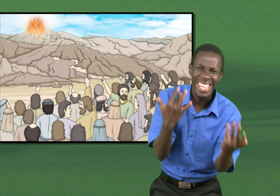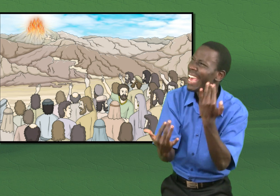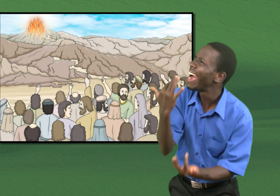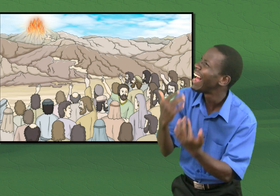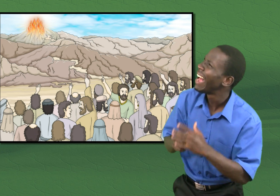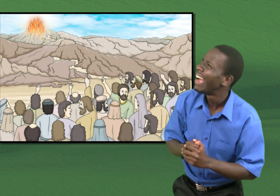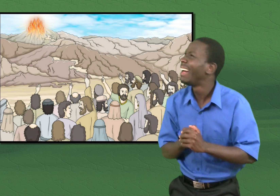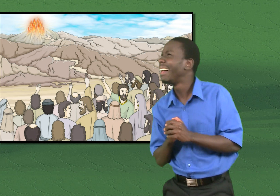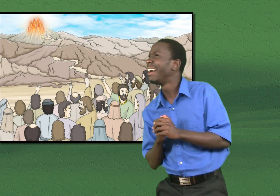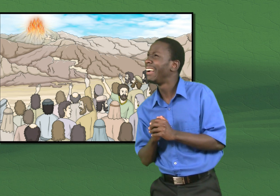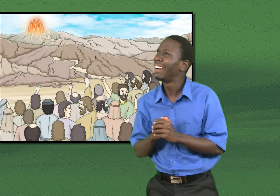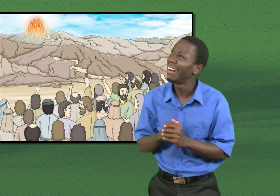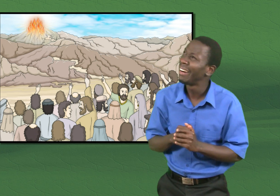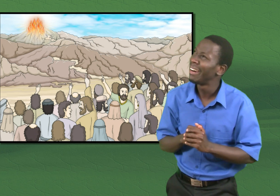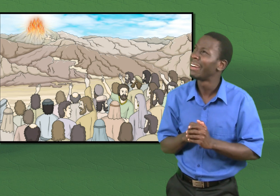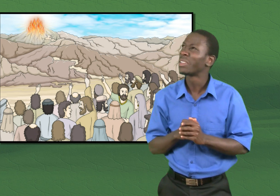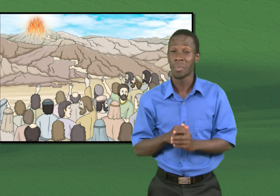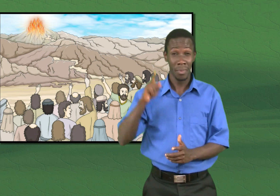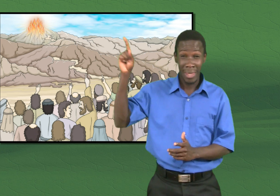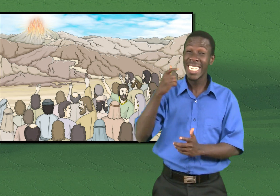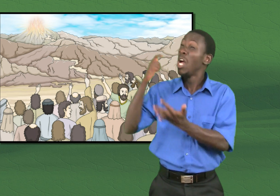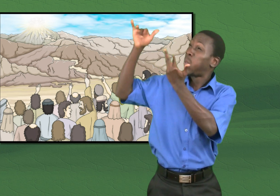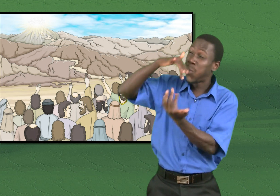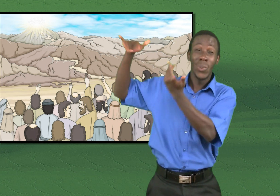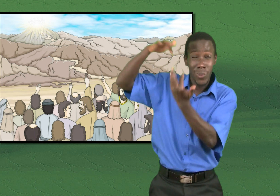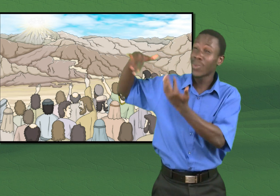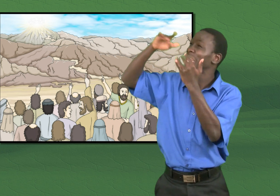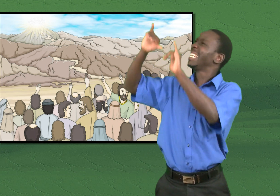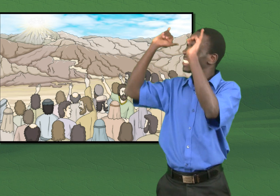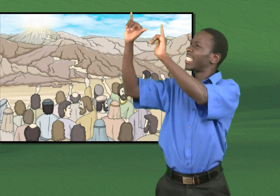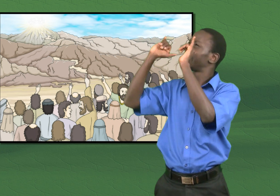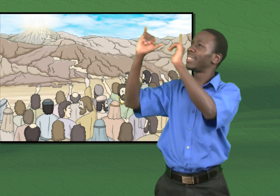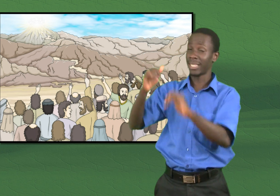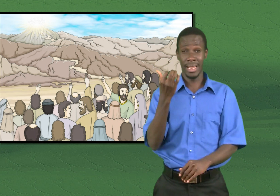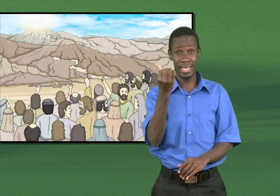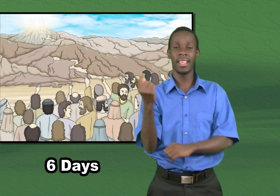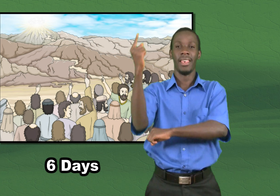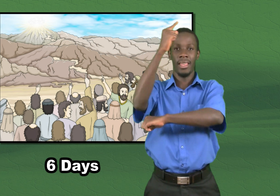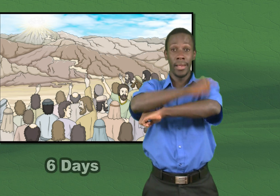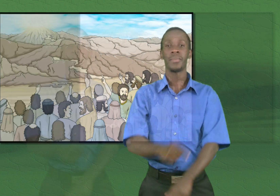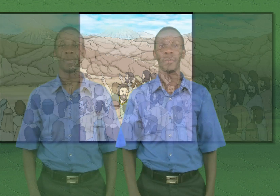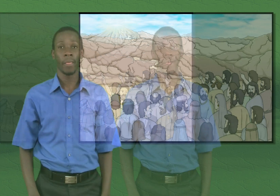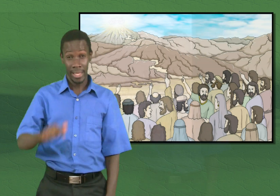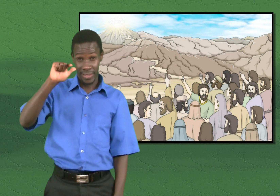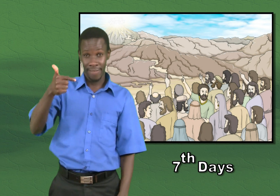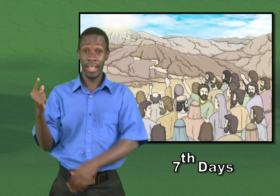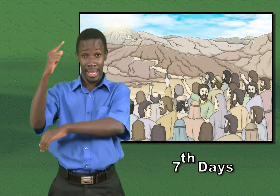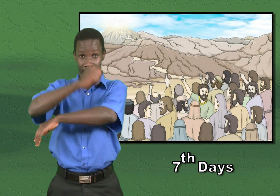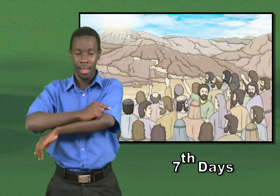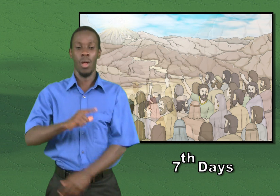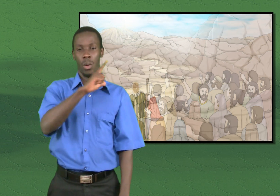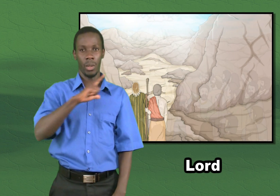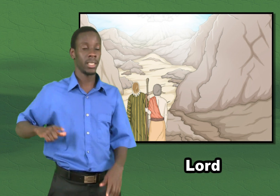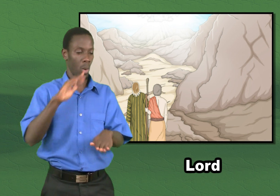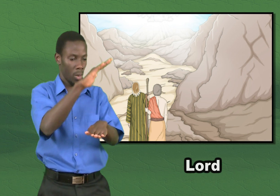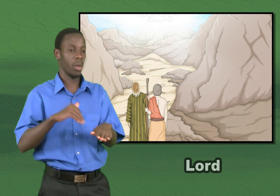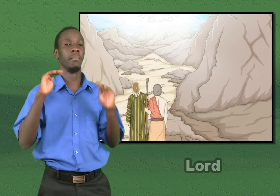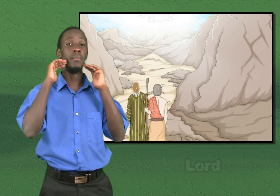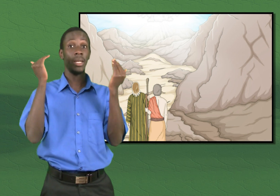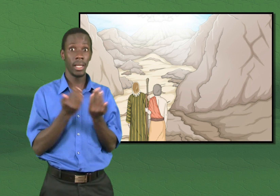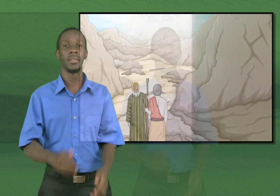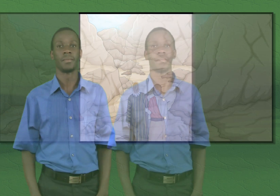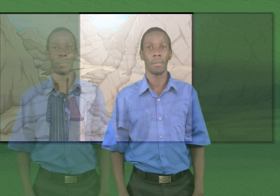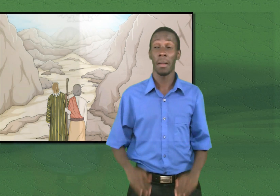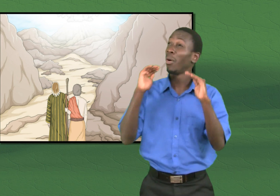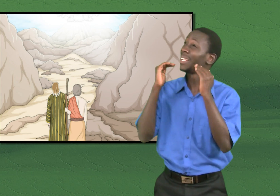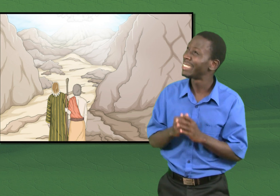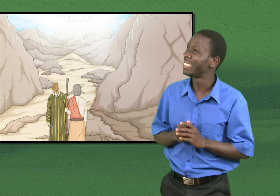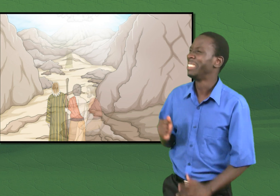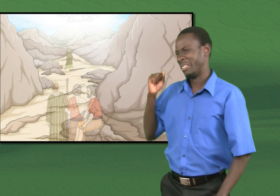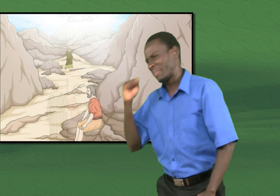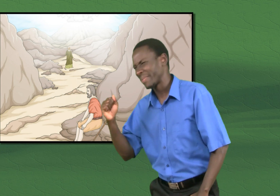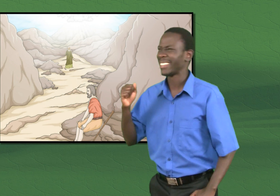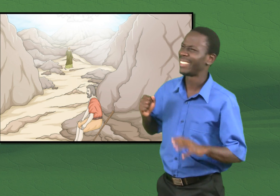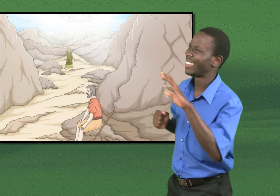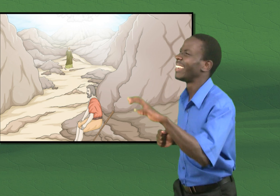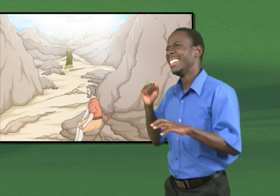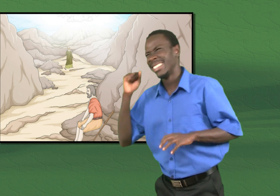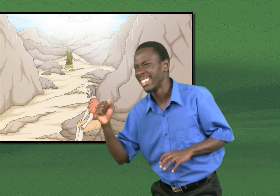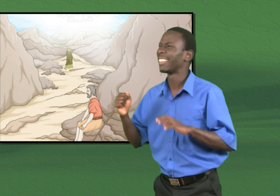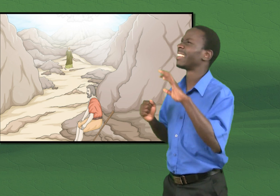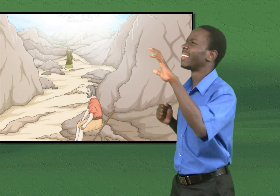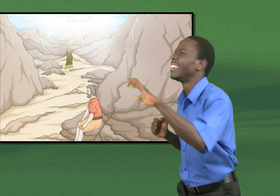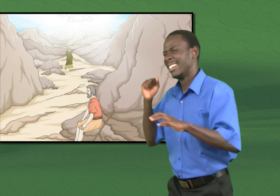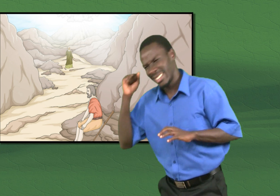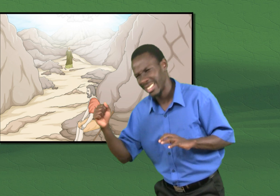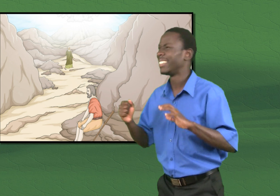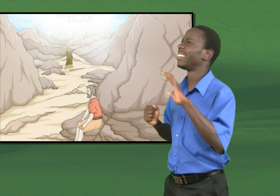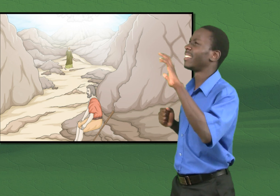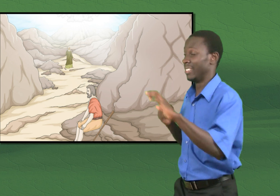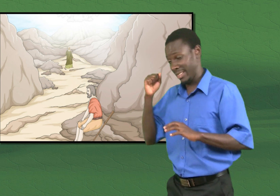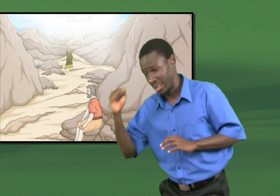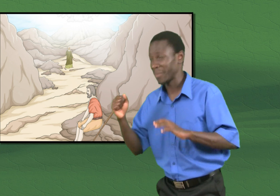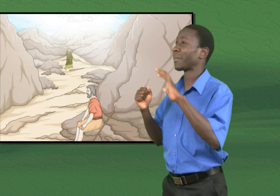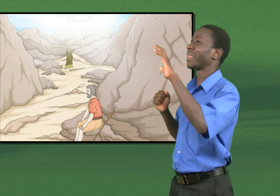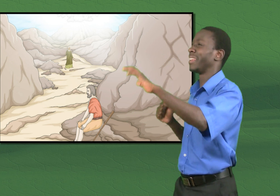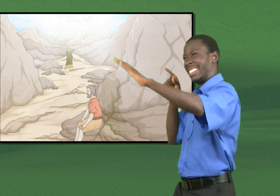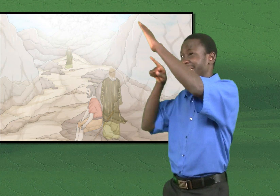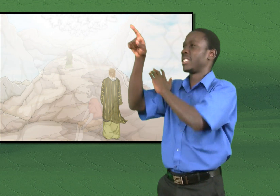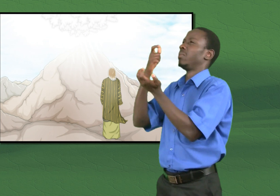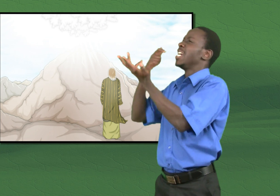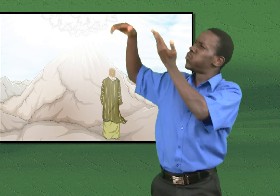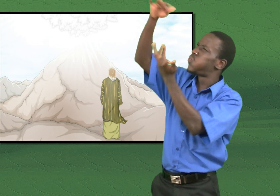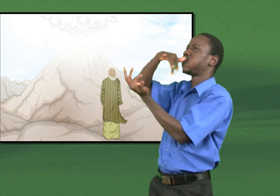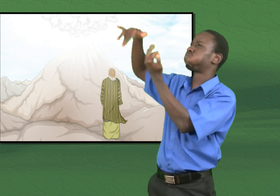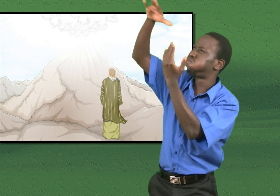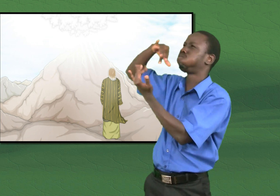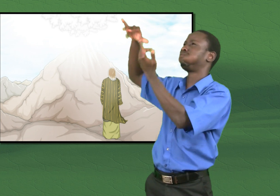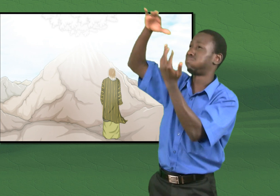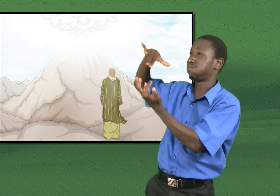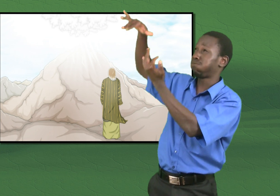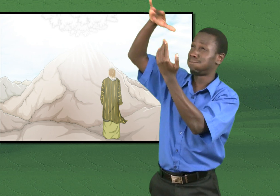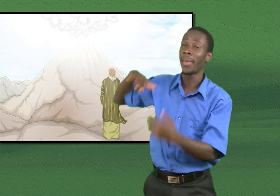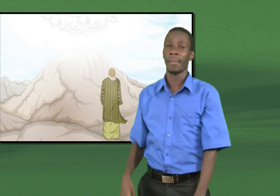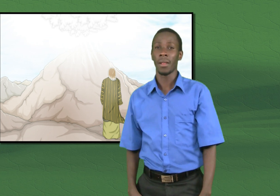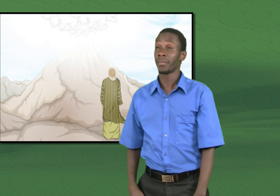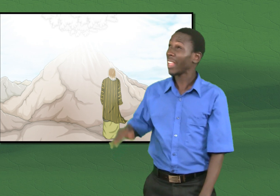And the sight of the glory of the LORD was like a consuming fire on the mountaintop in the eyes of the Israelites.